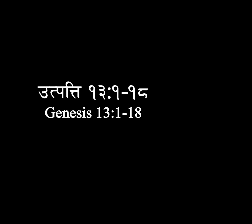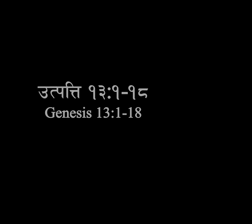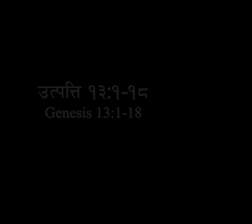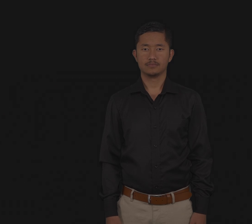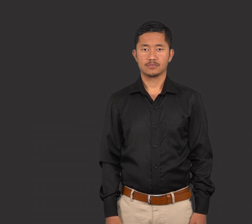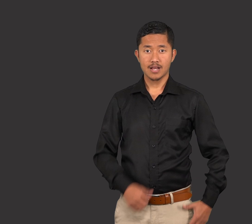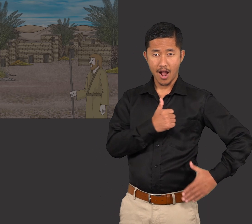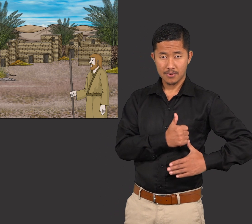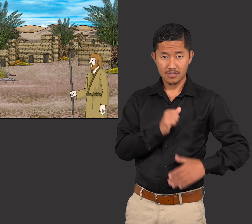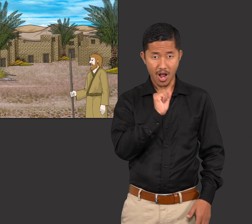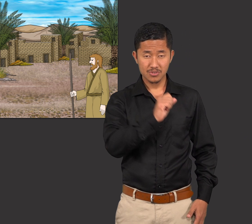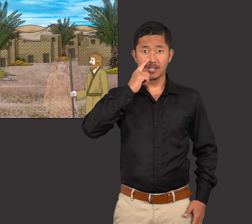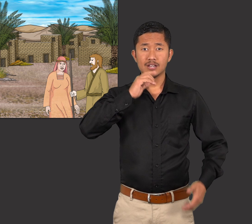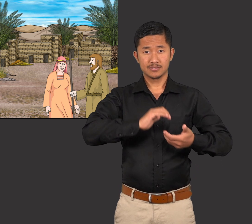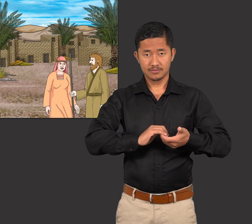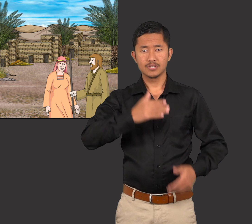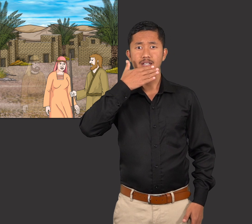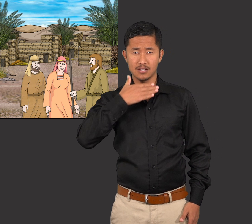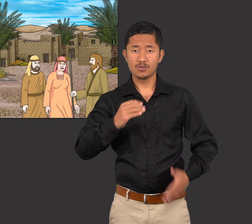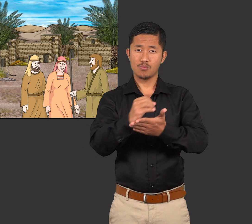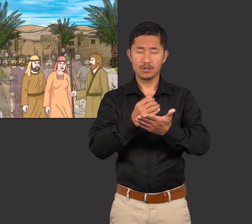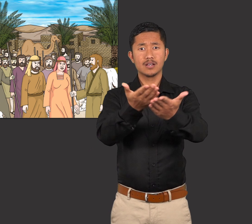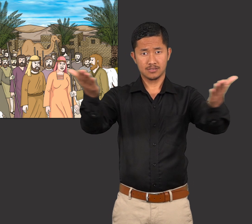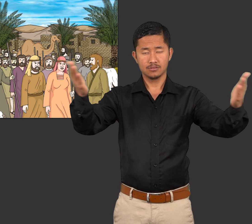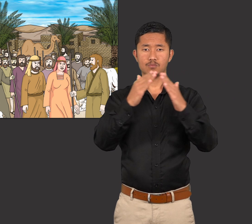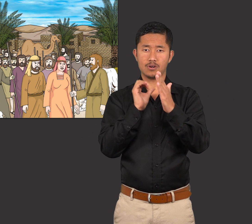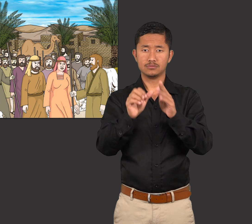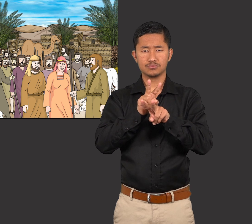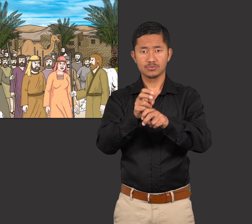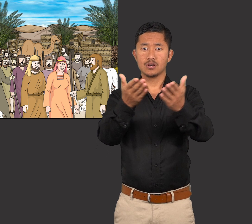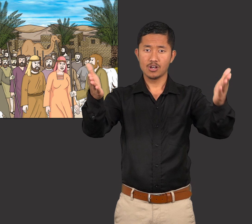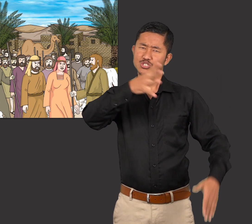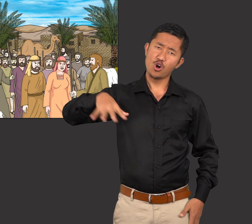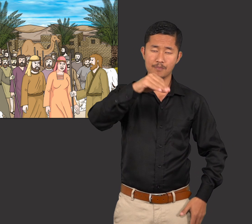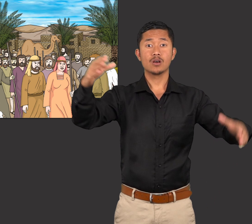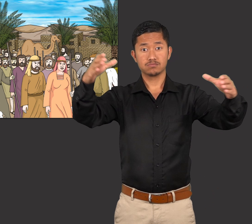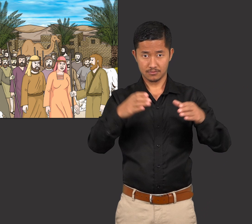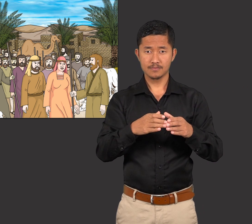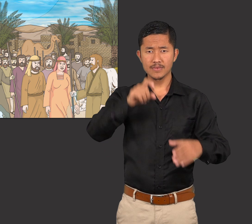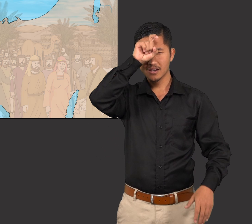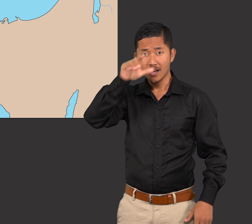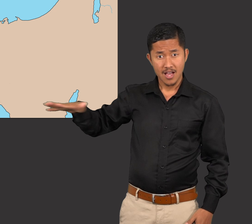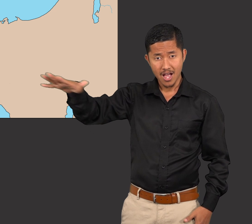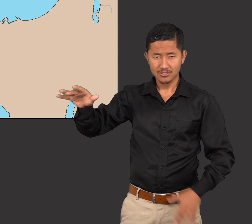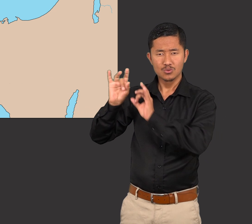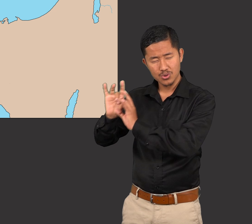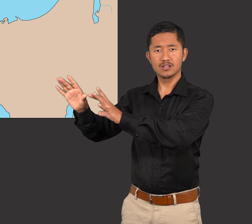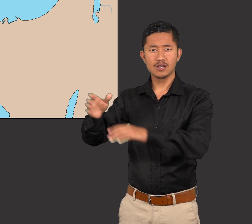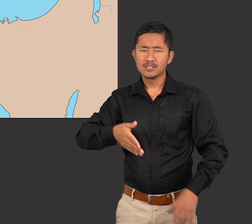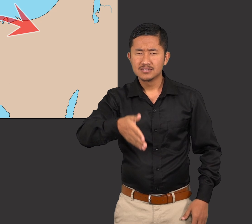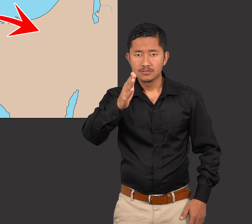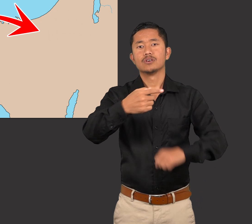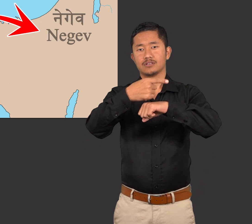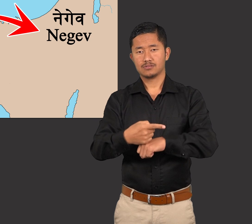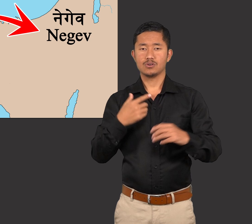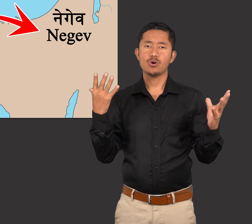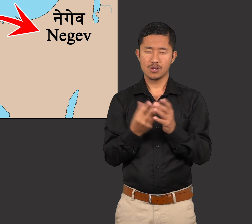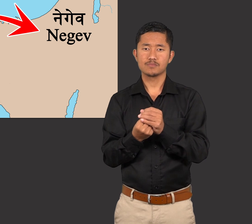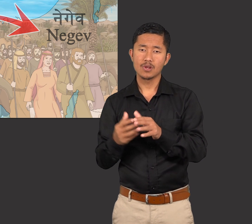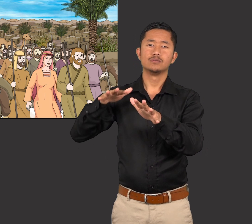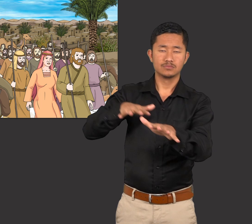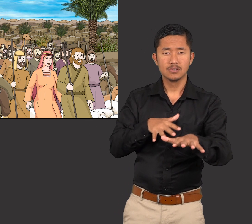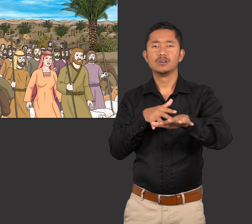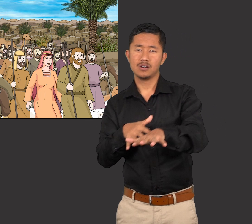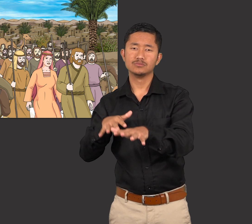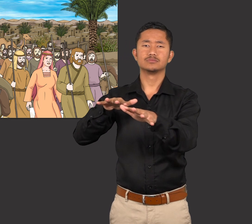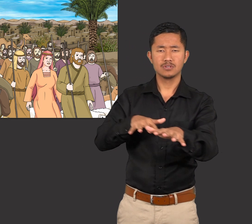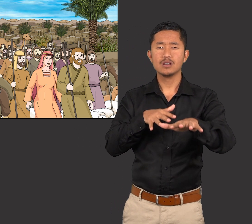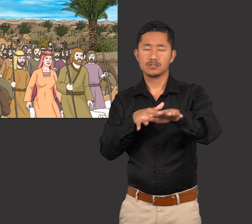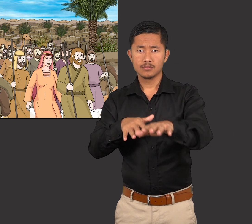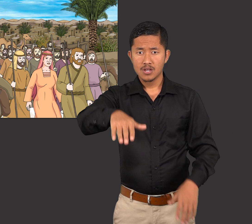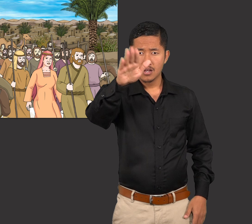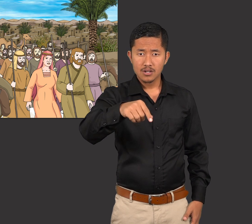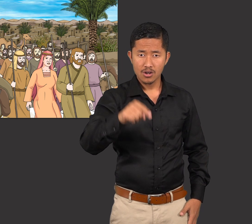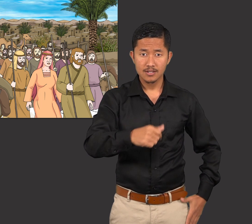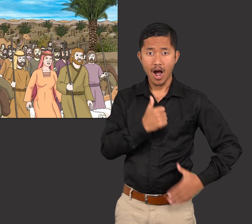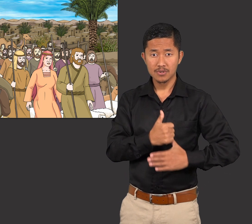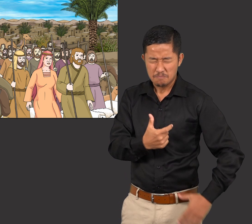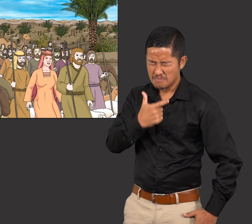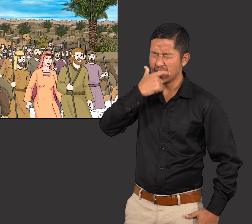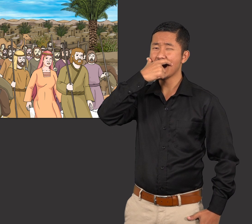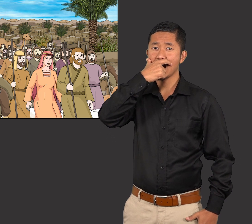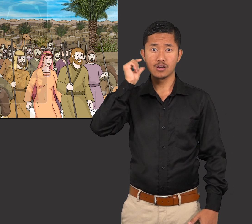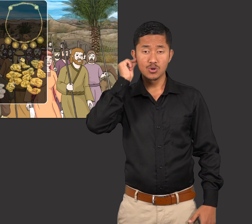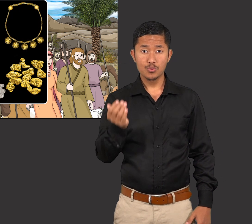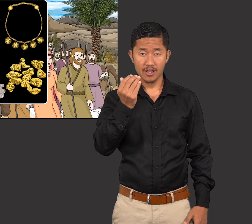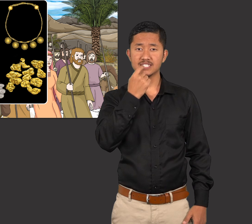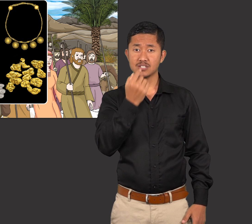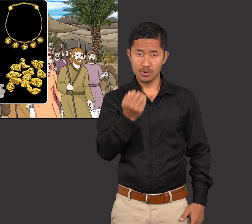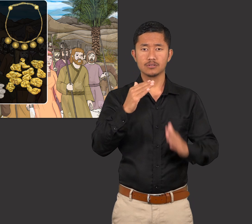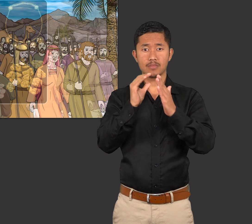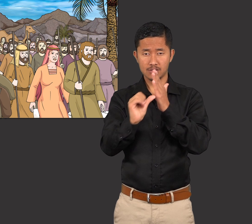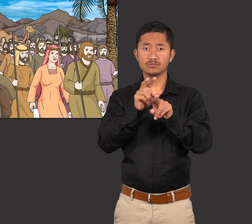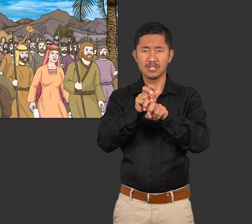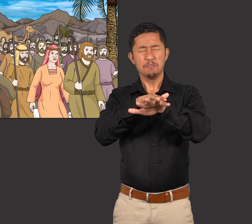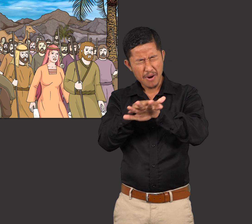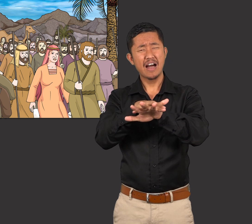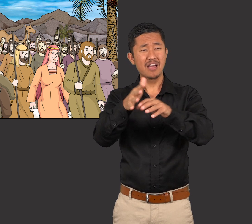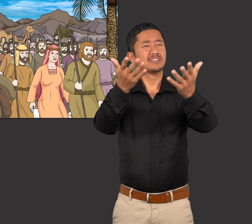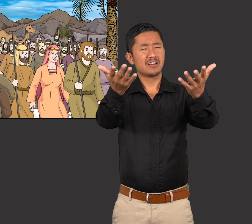So Abram went up out of Egypt into the Negev—he and his wife and all his possessions—and Lot was with him.